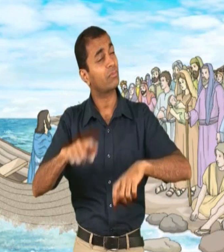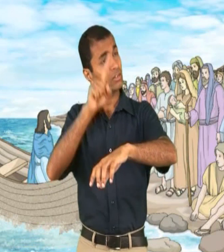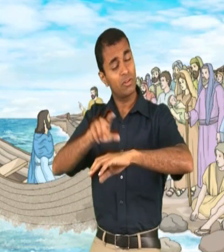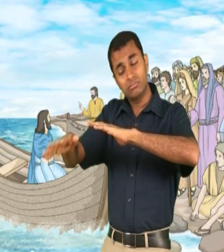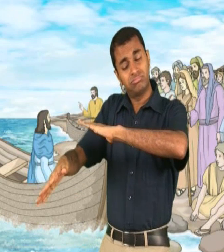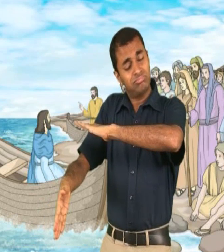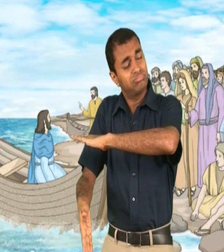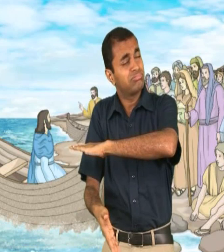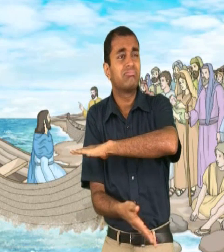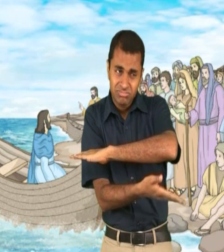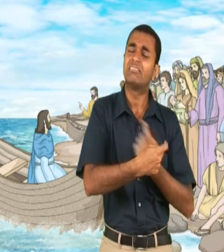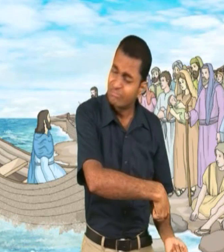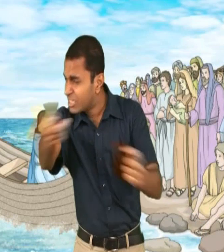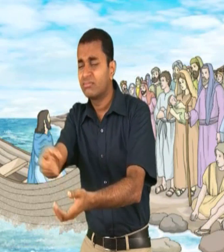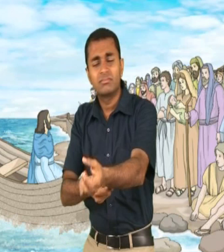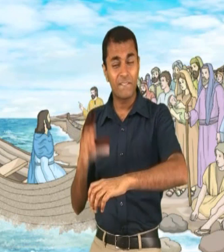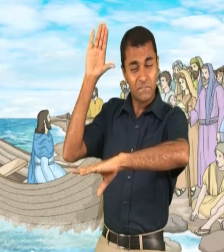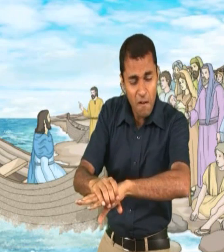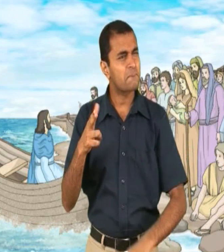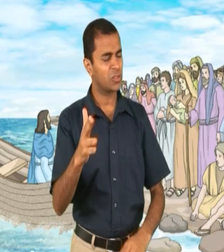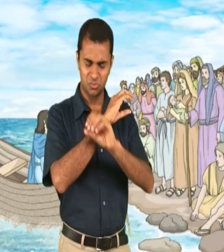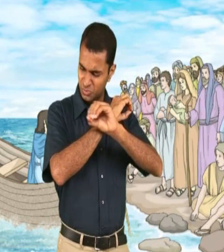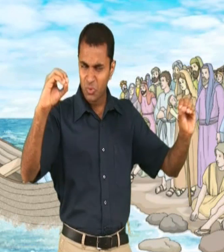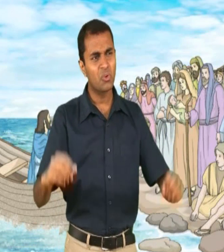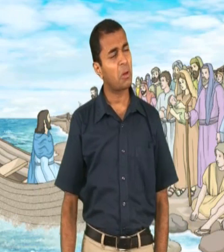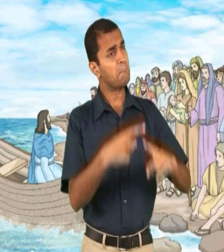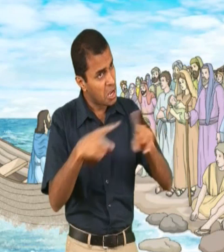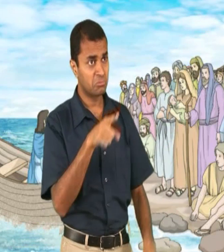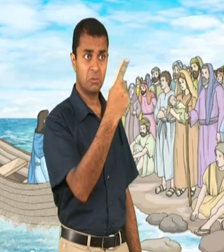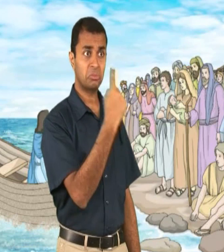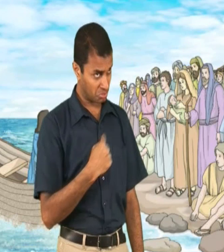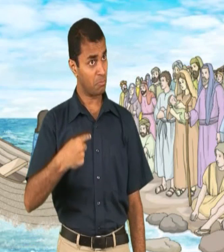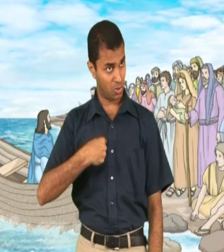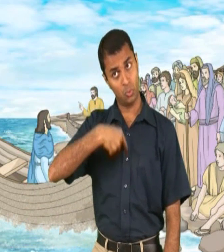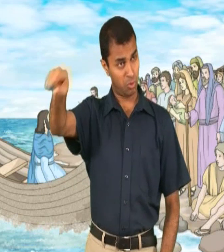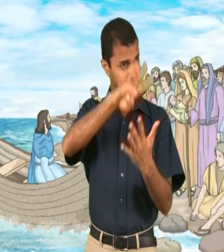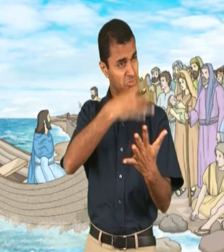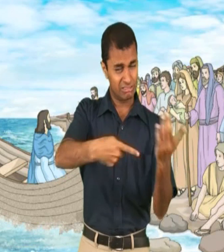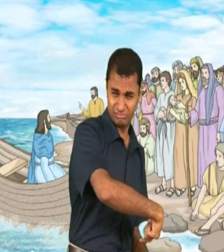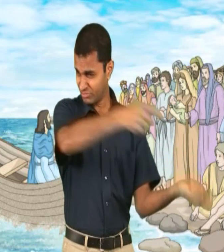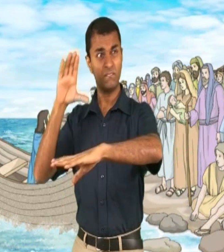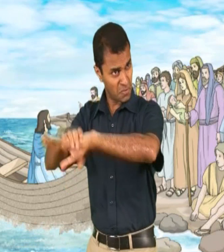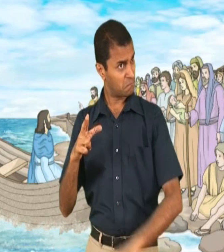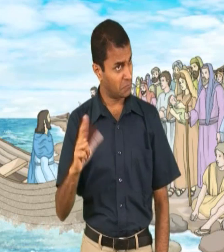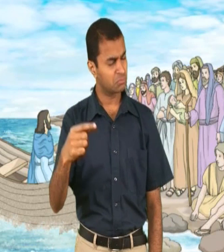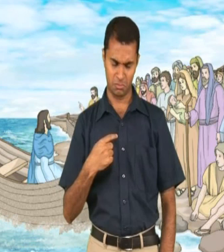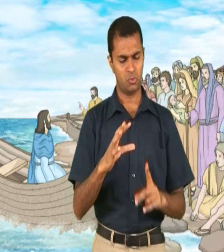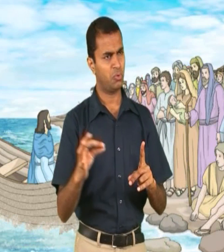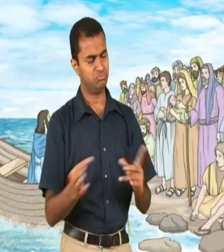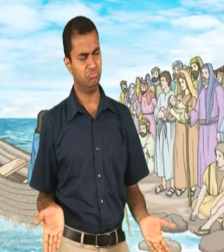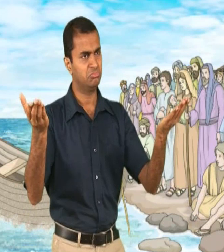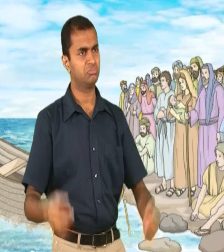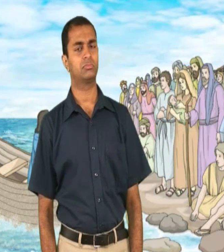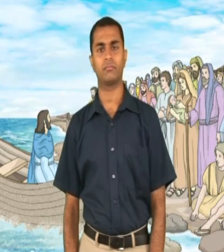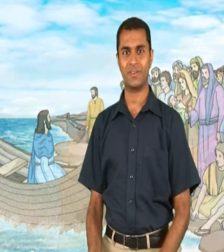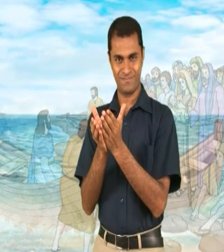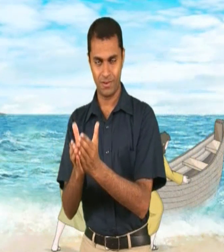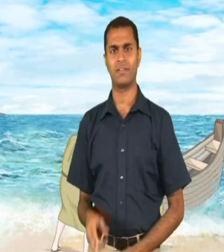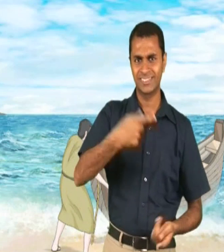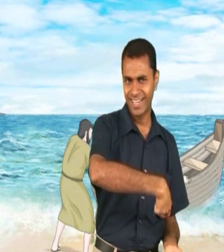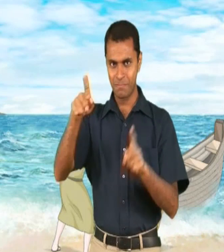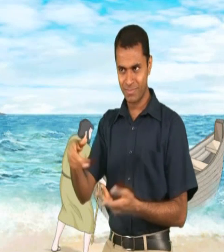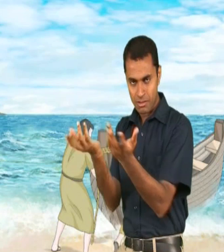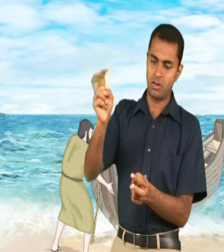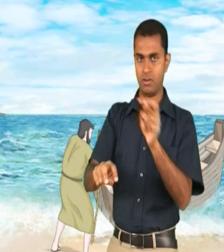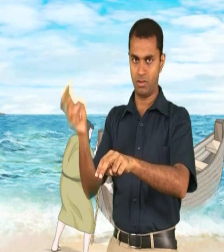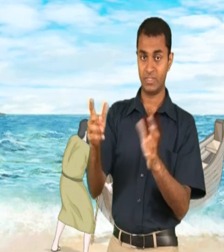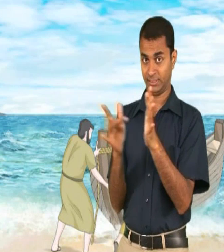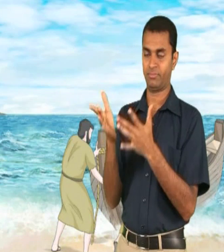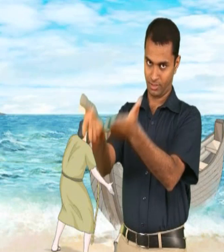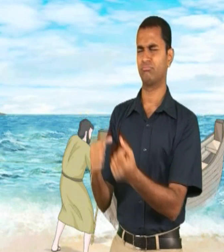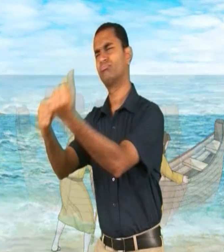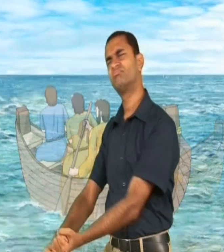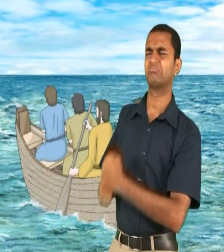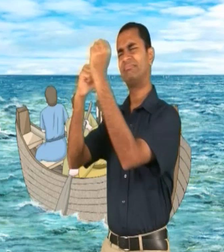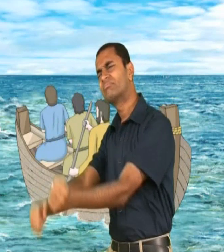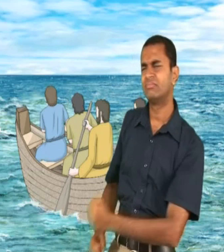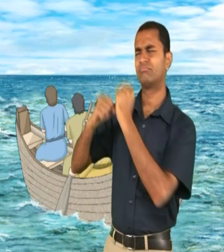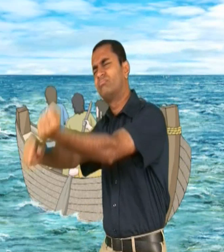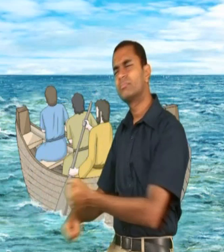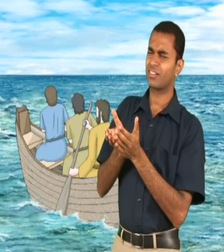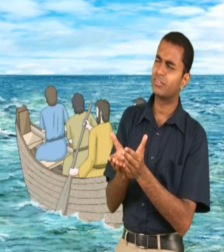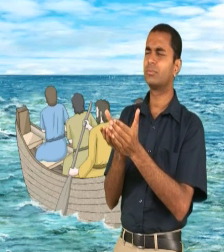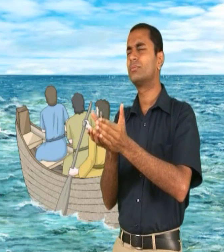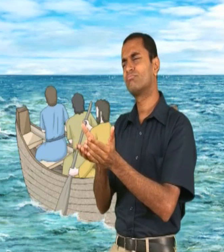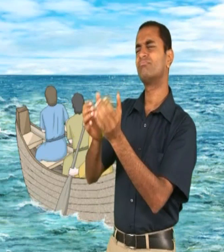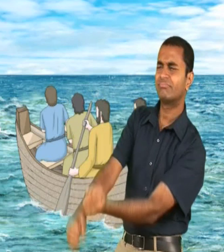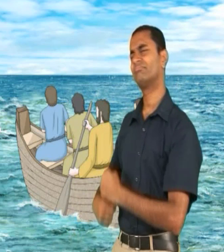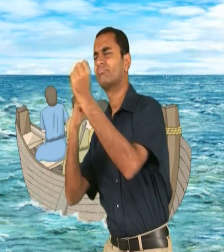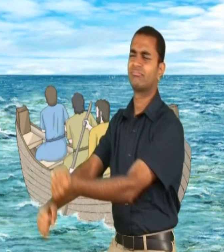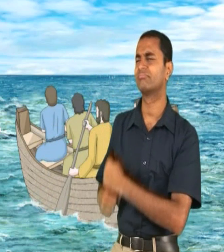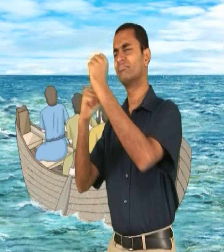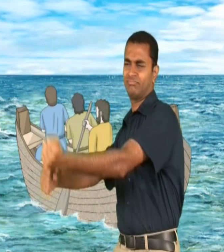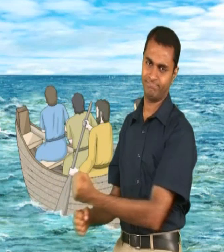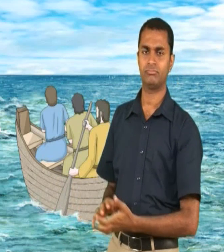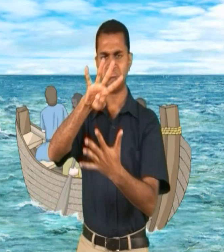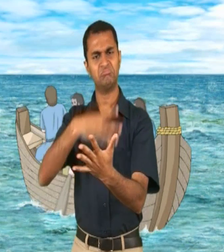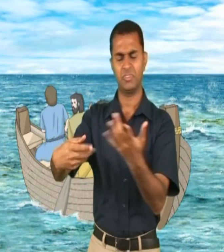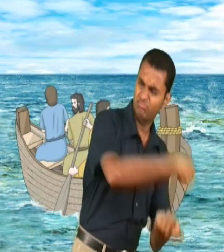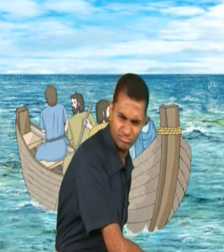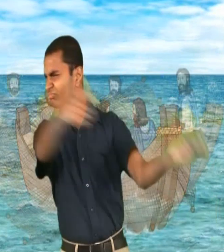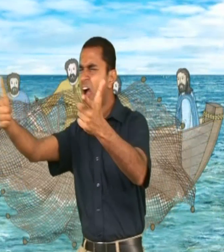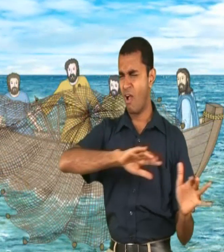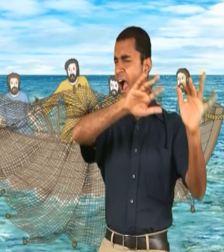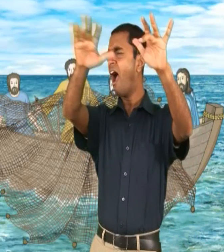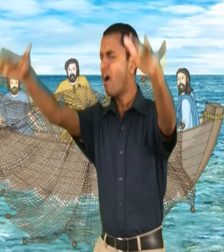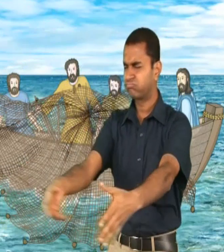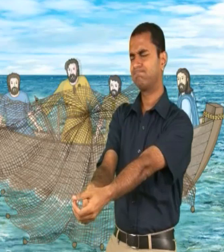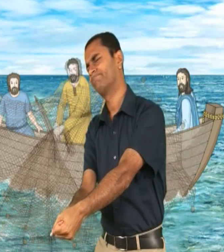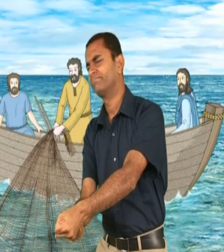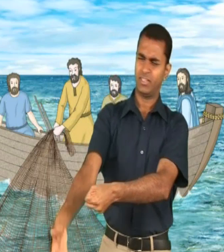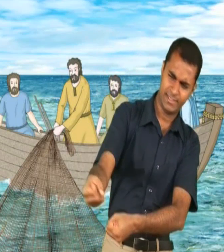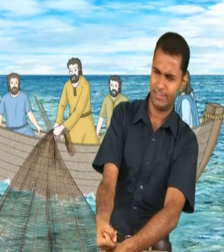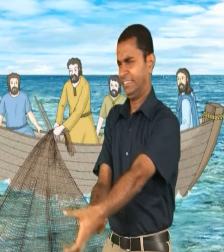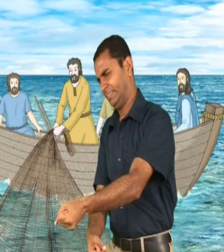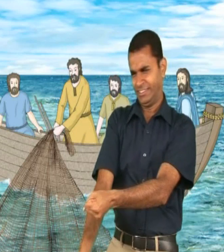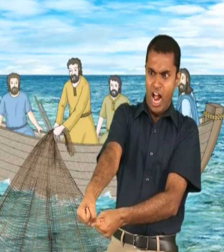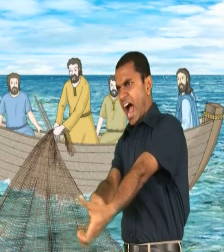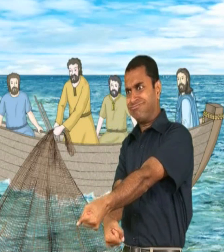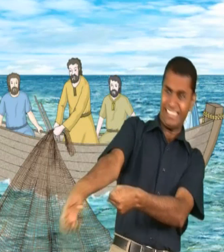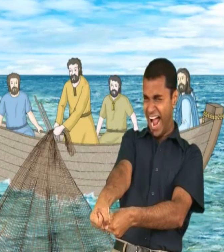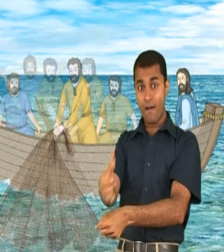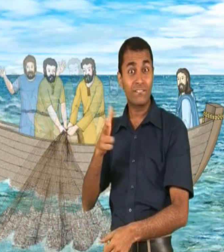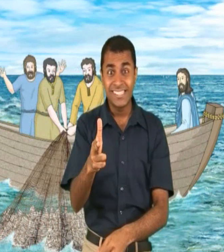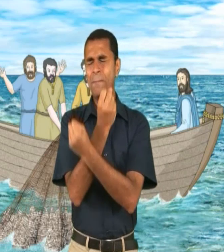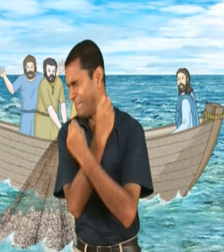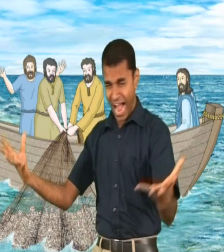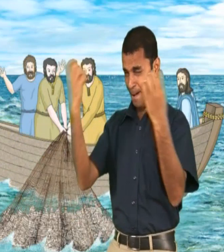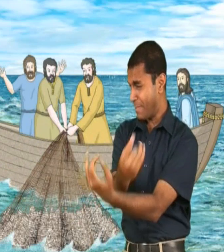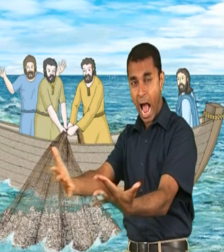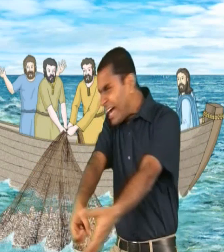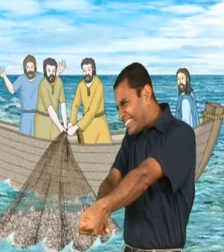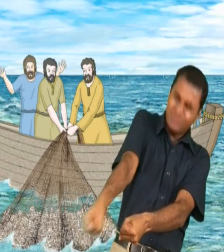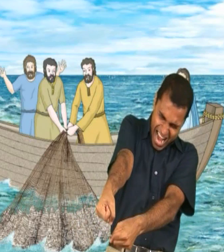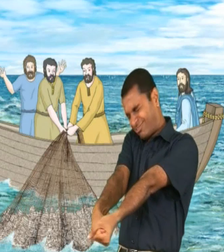“Master,” Simon replied, “we have worked hard all night without catching anything. But because You say so, I will let down the nets.”